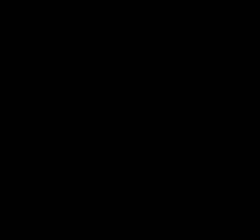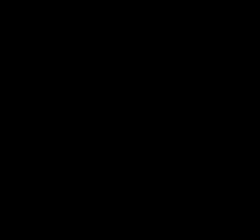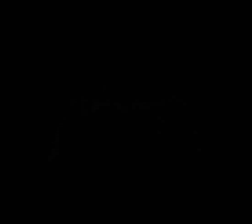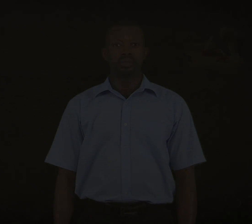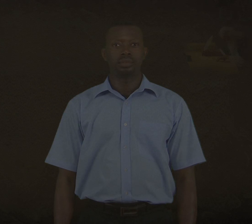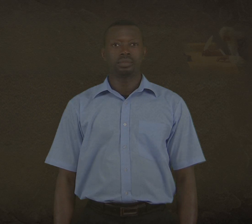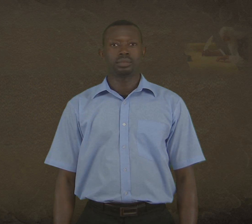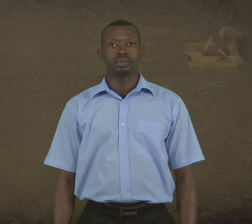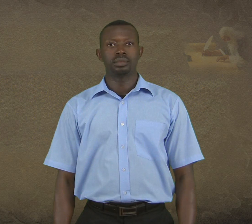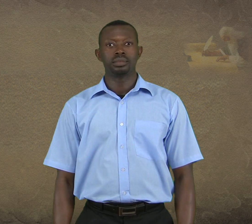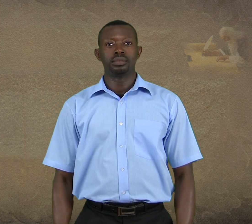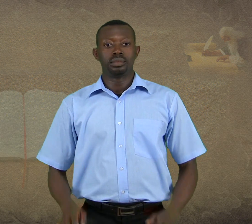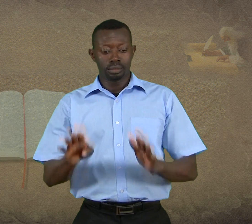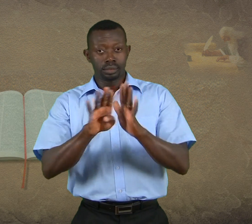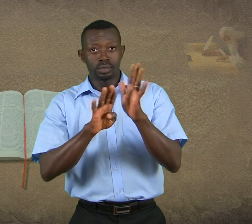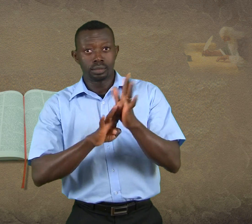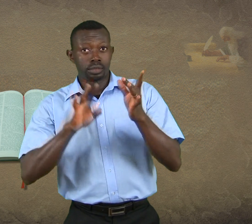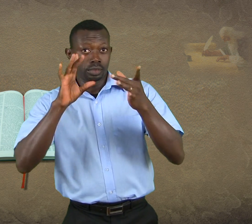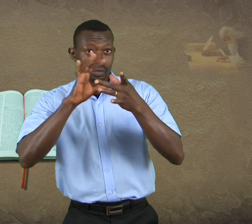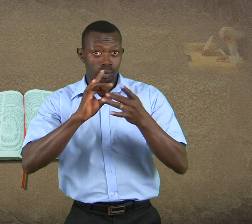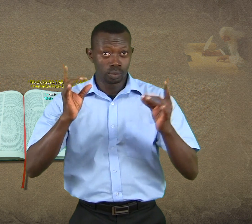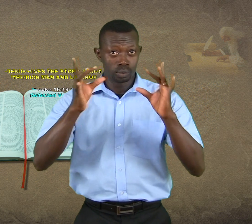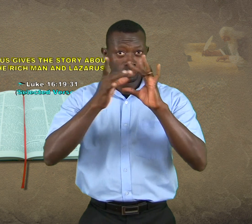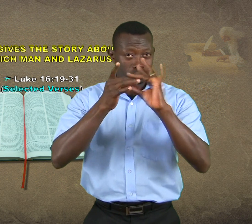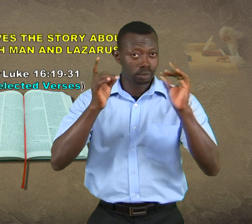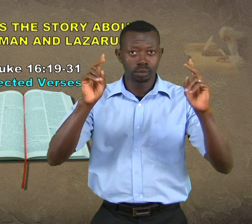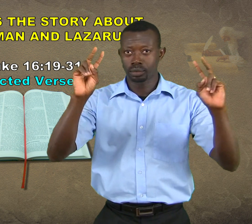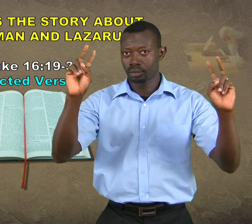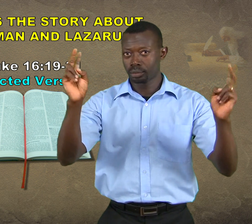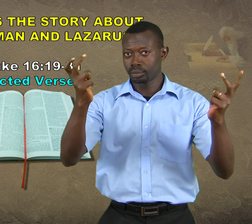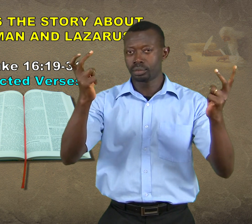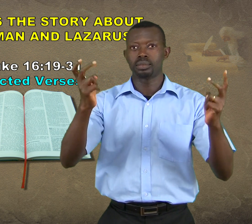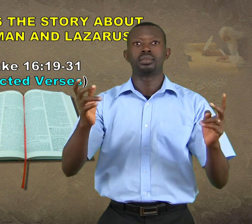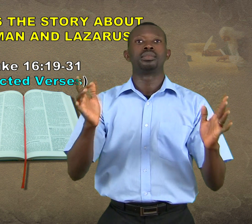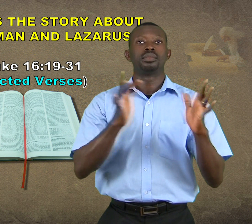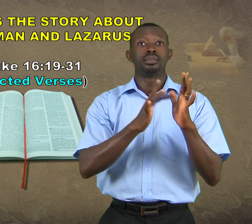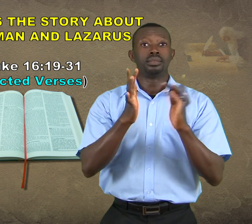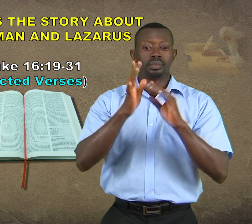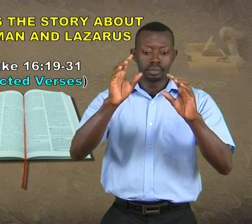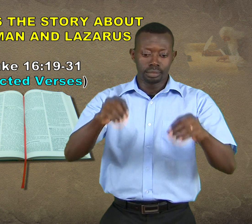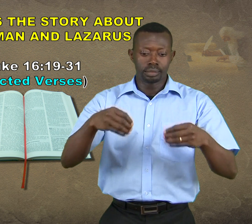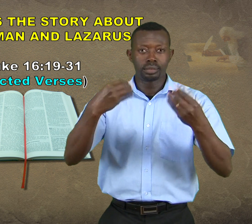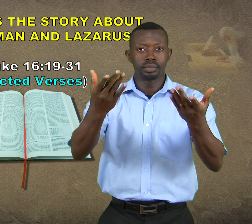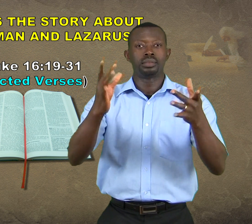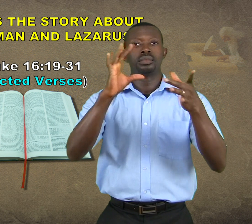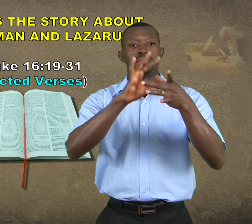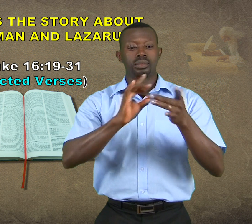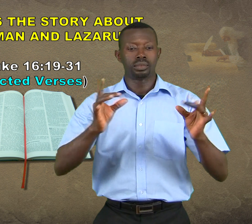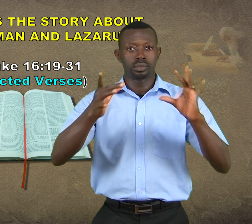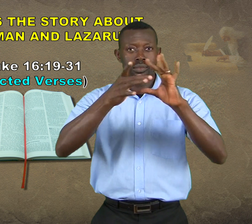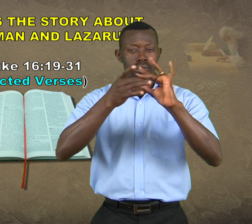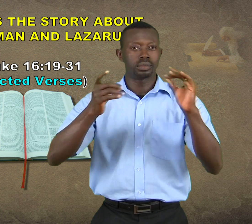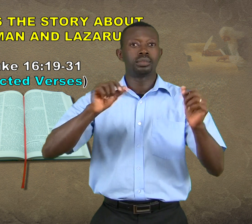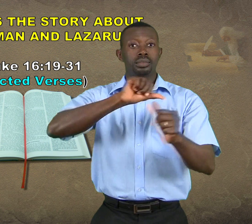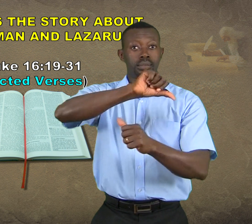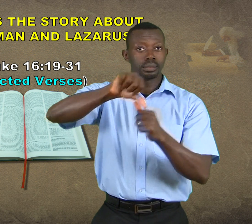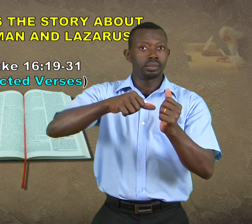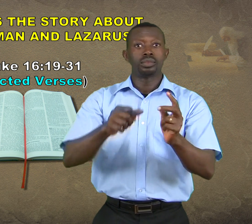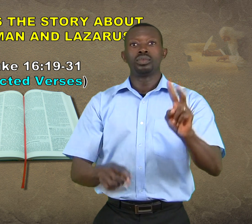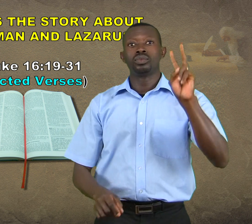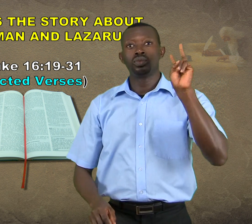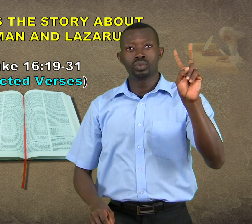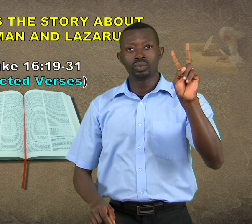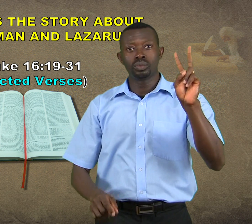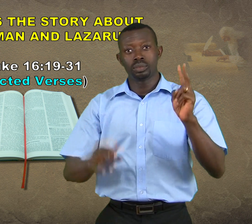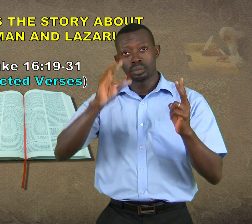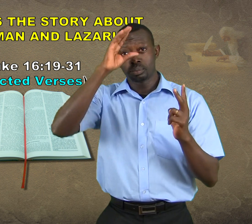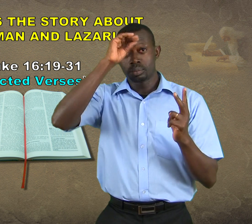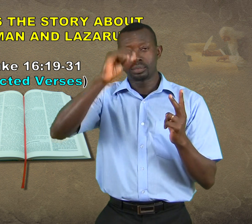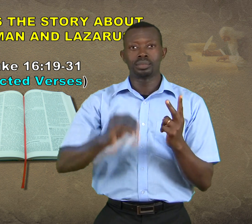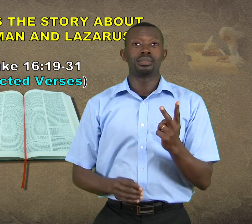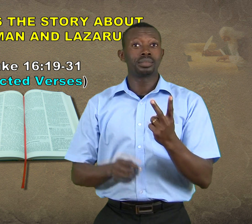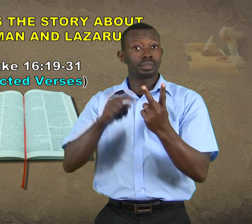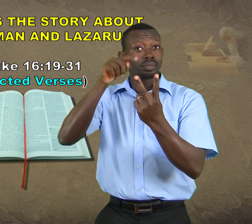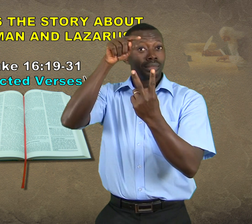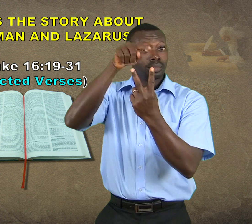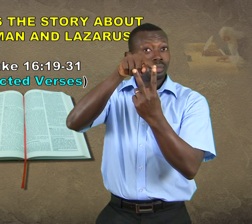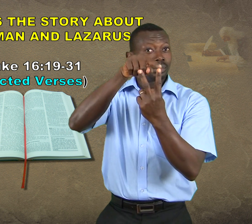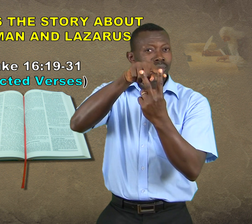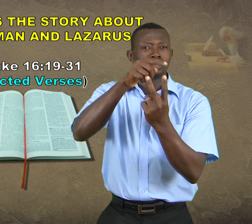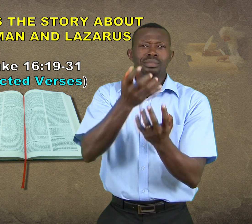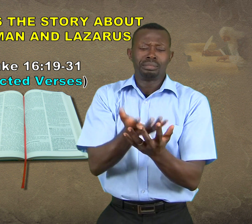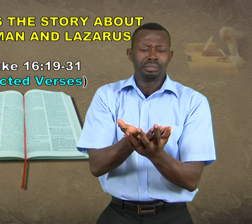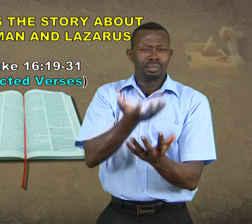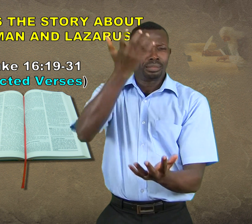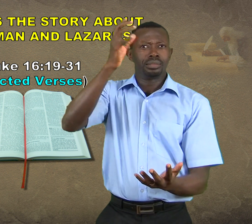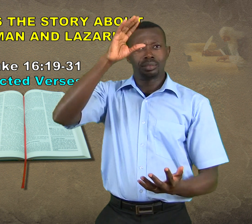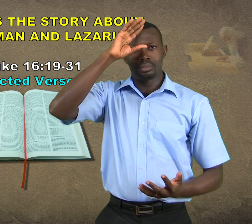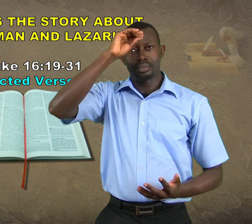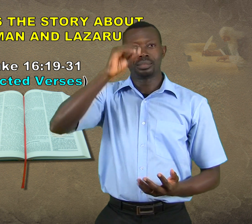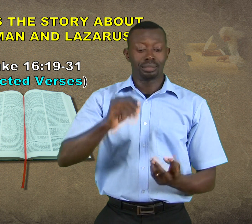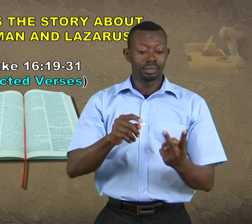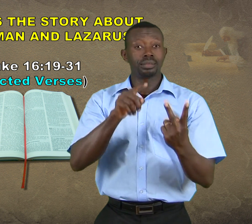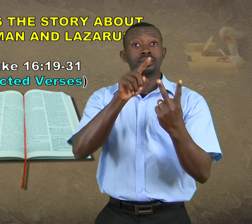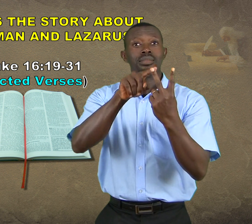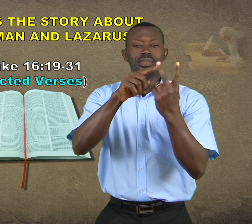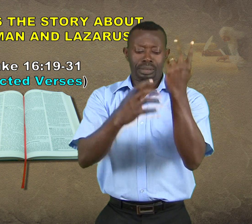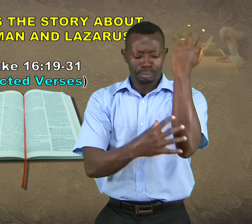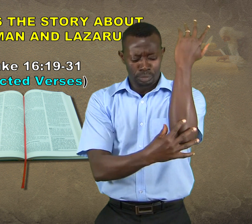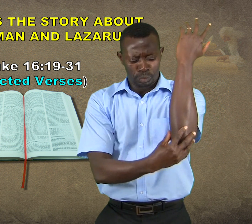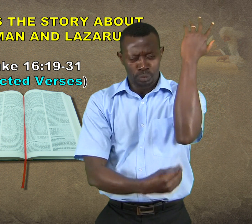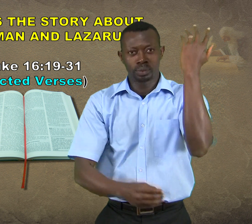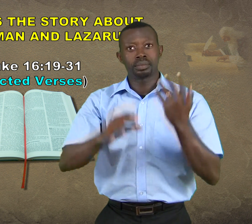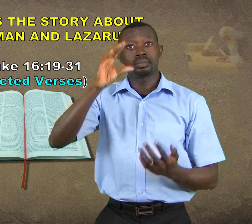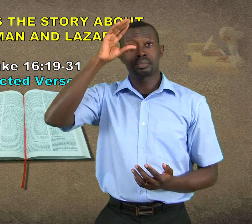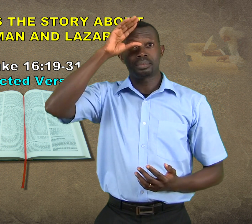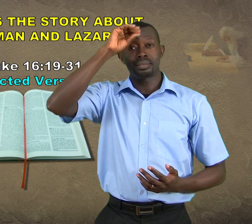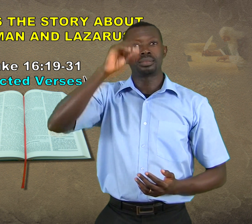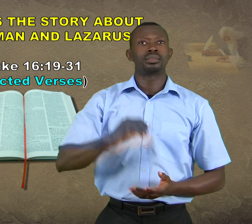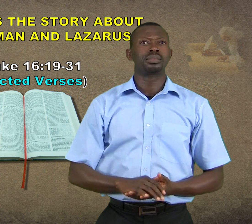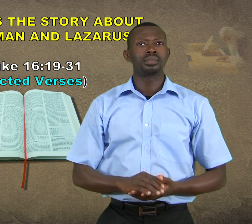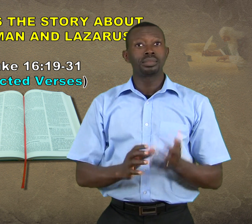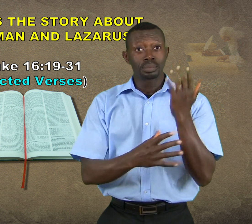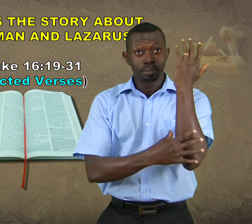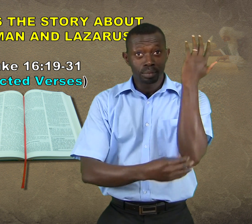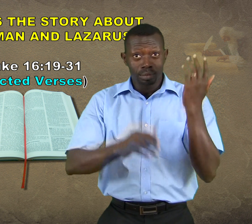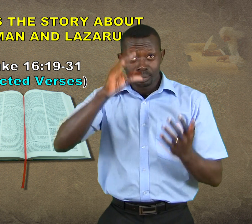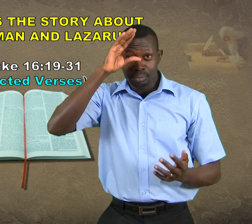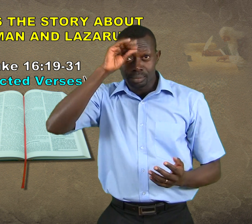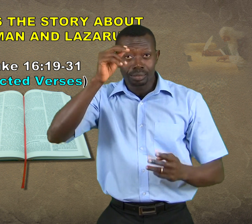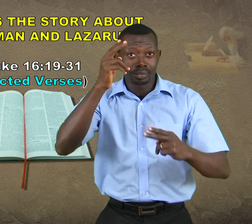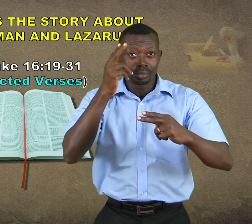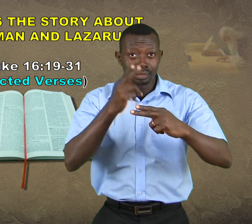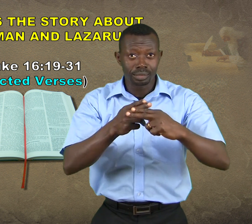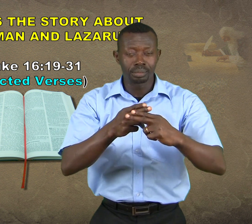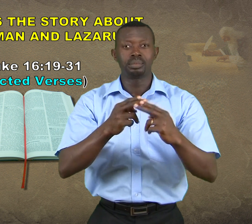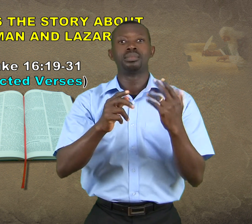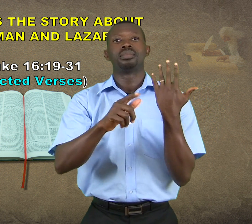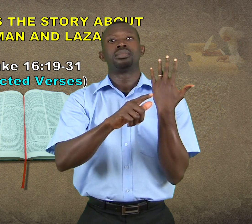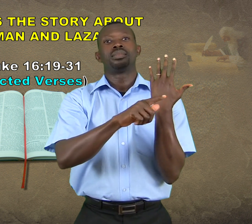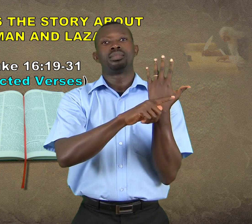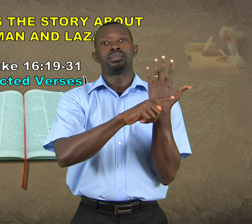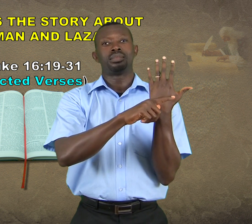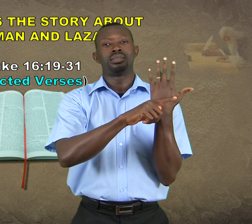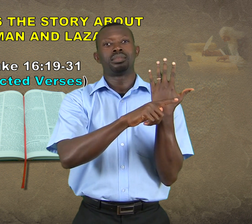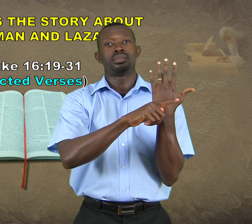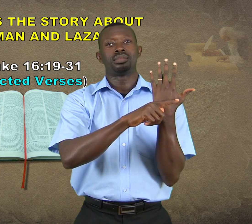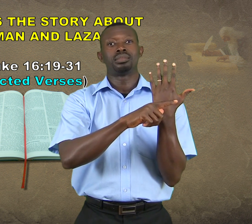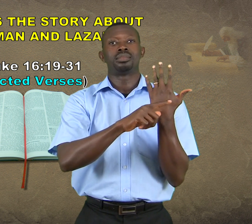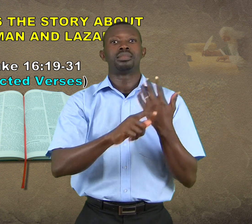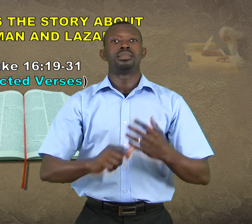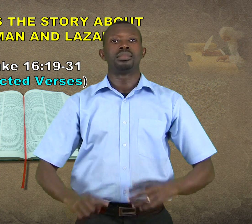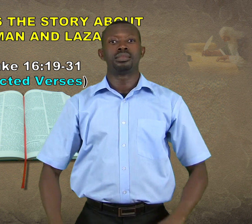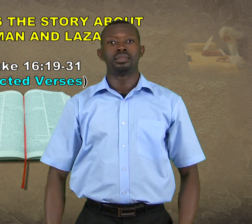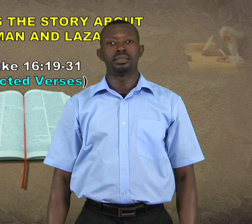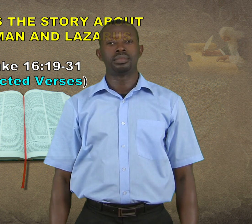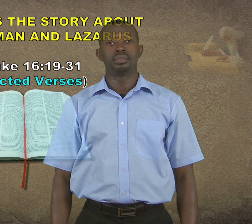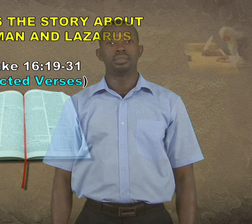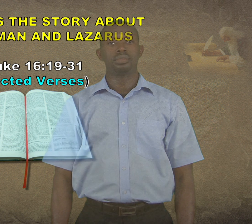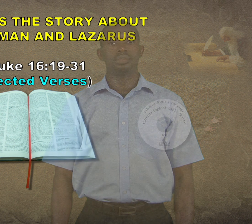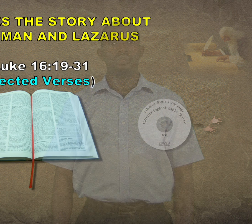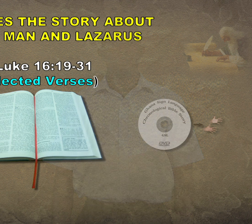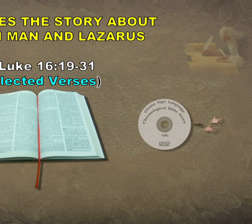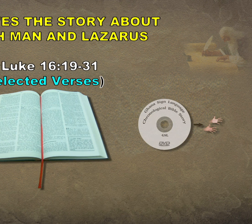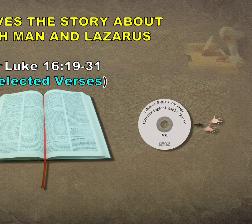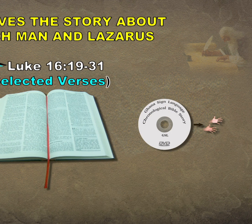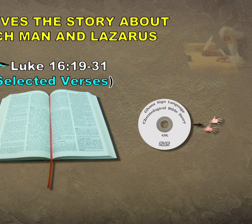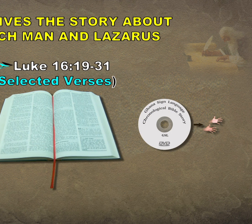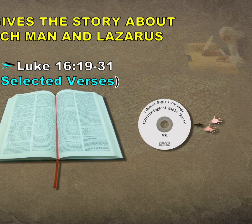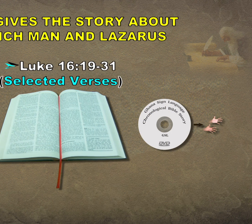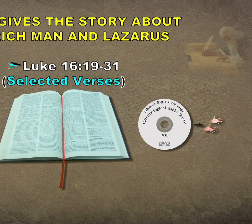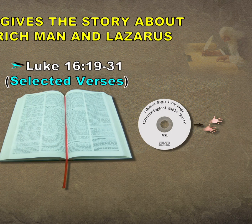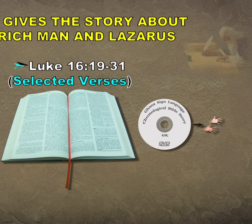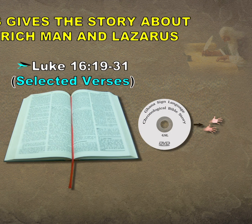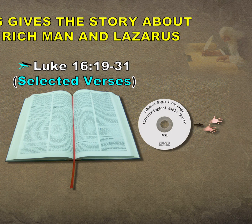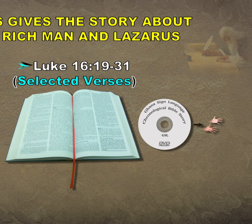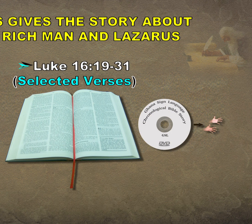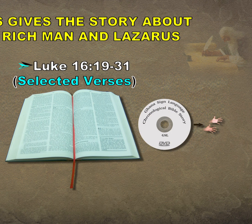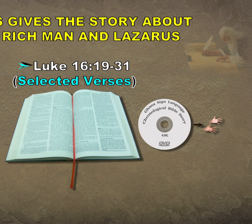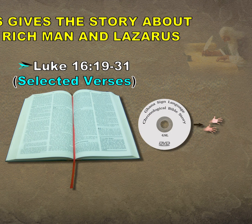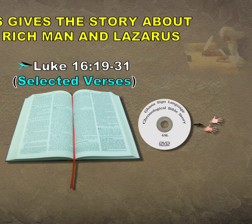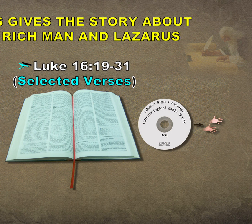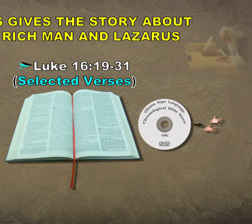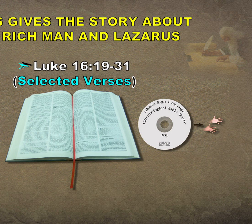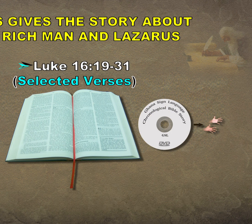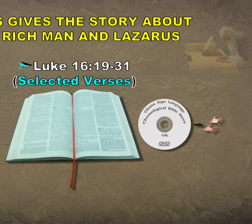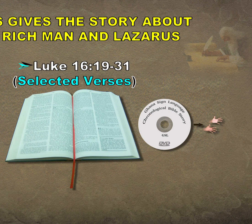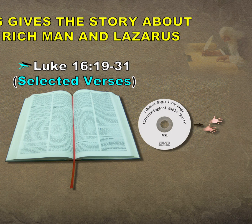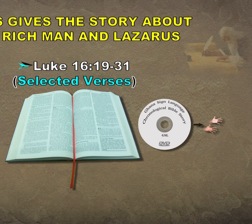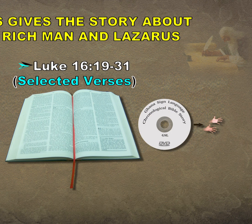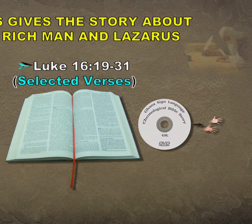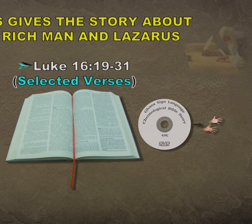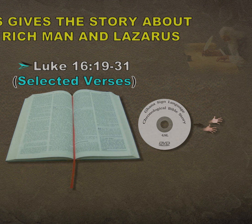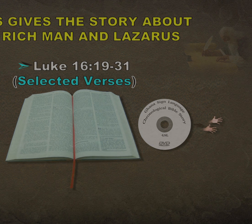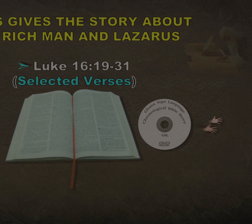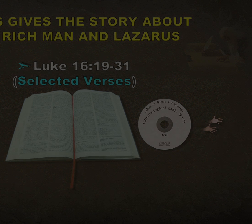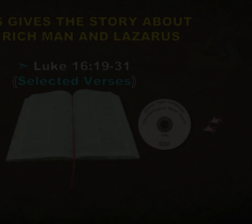Jesus tells a story about the rich man and Lazarus